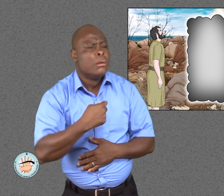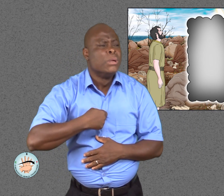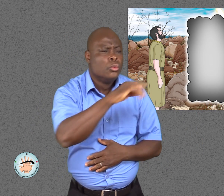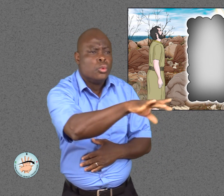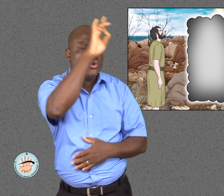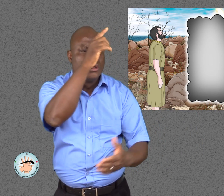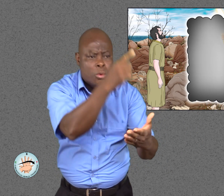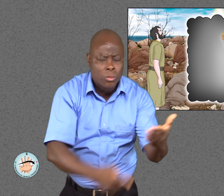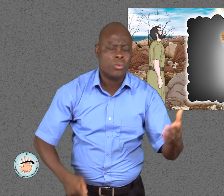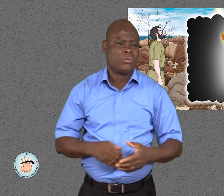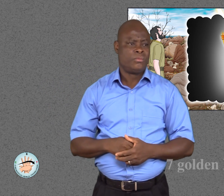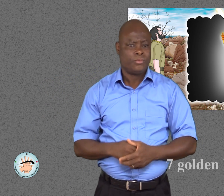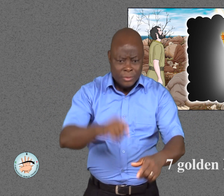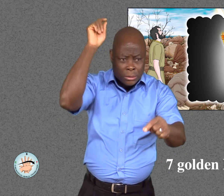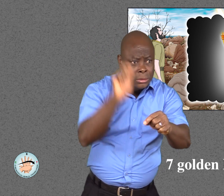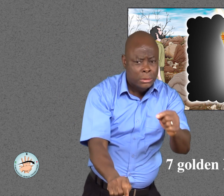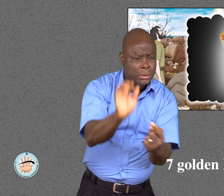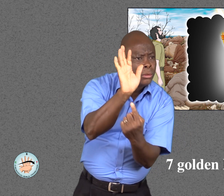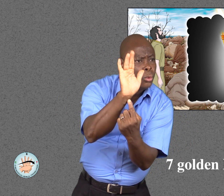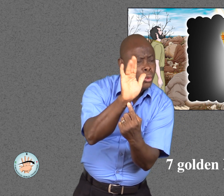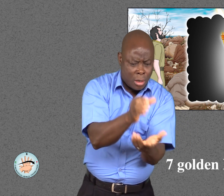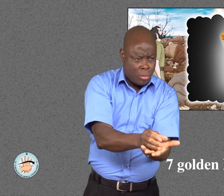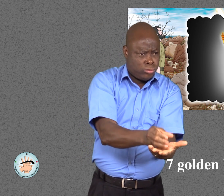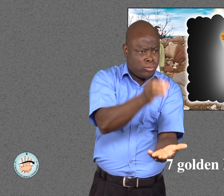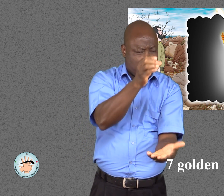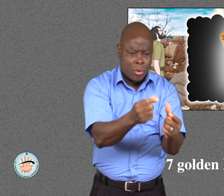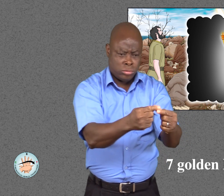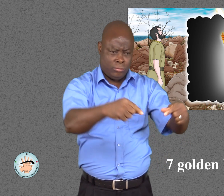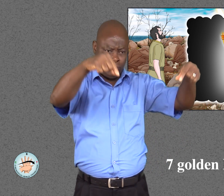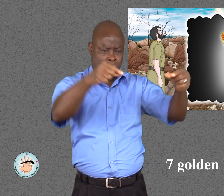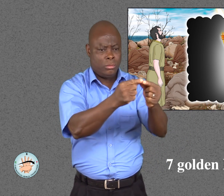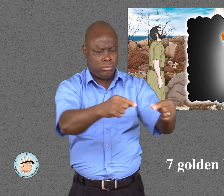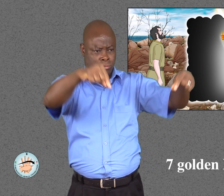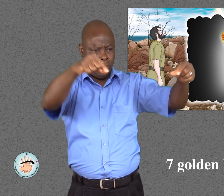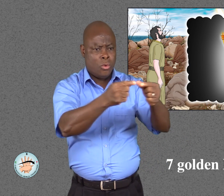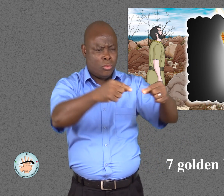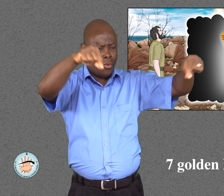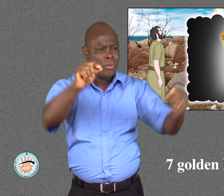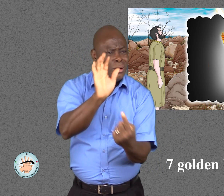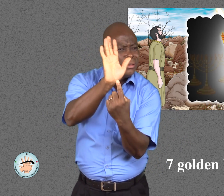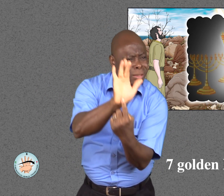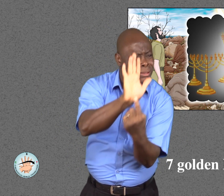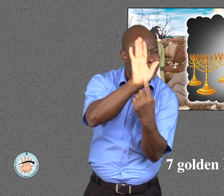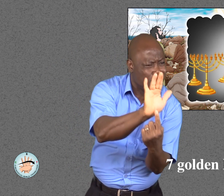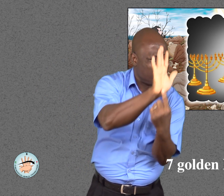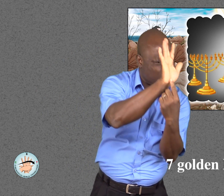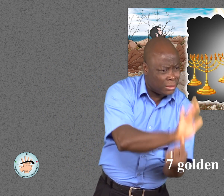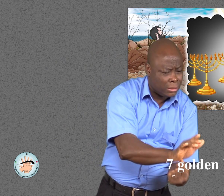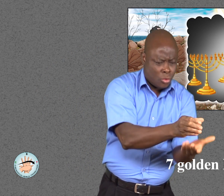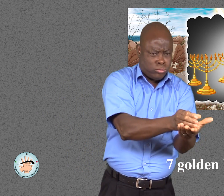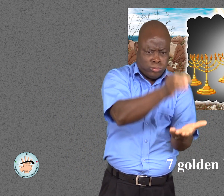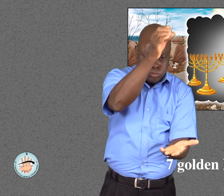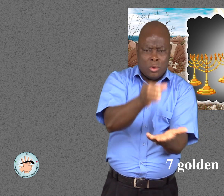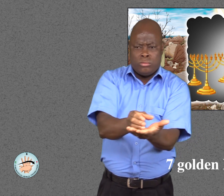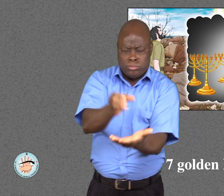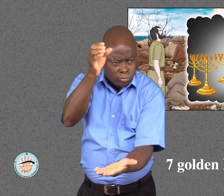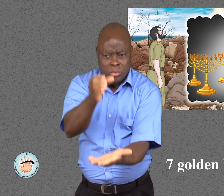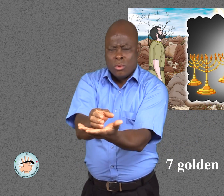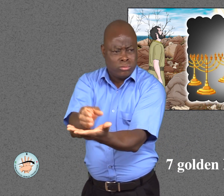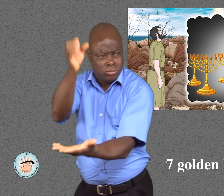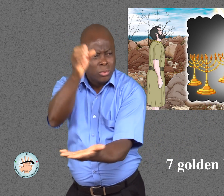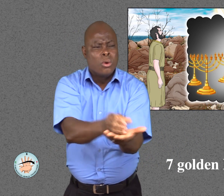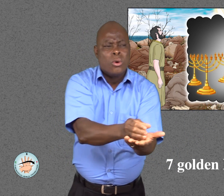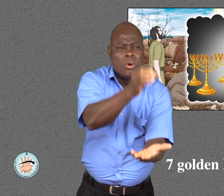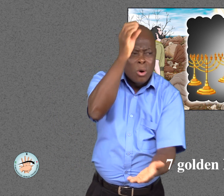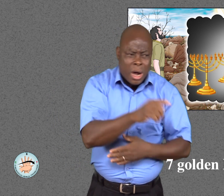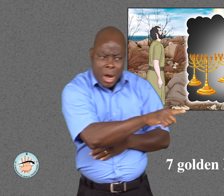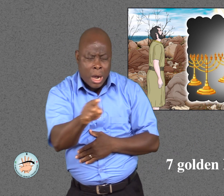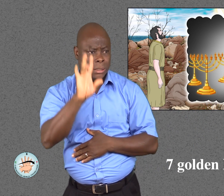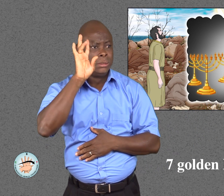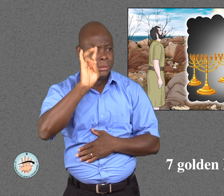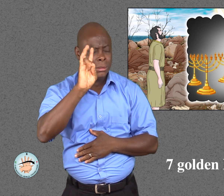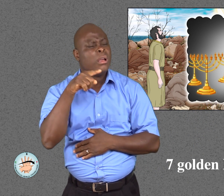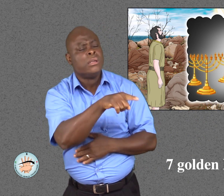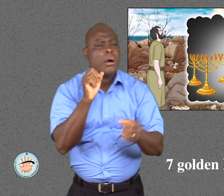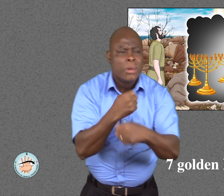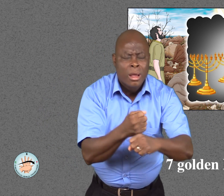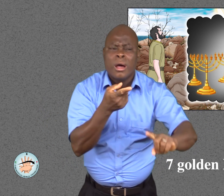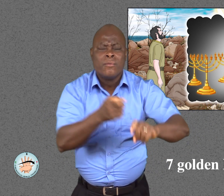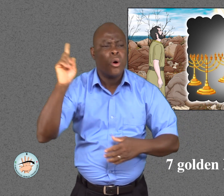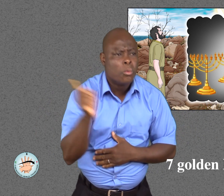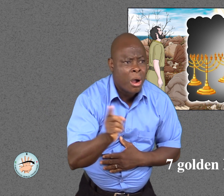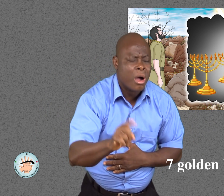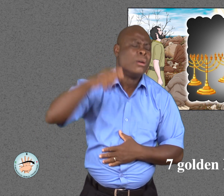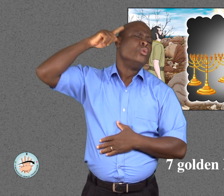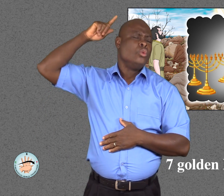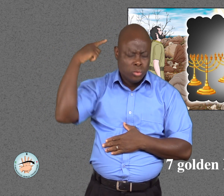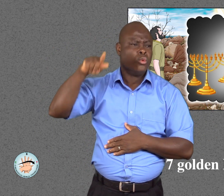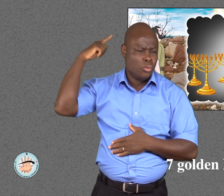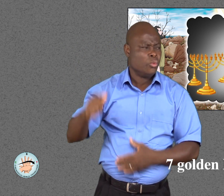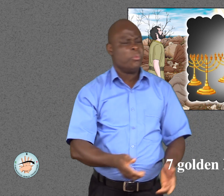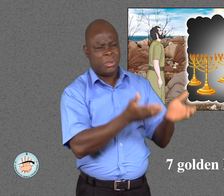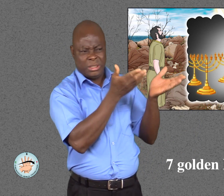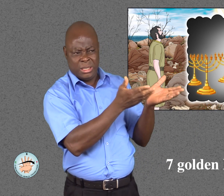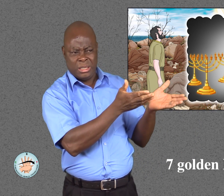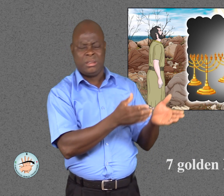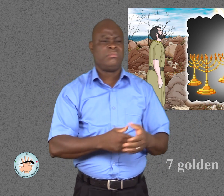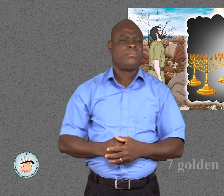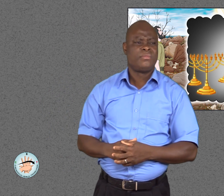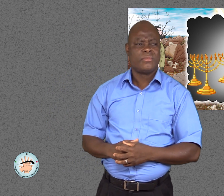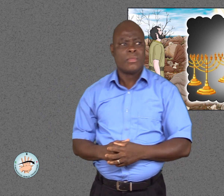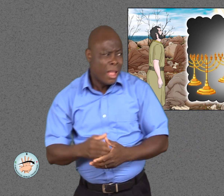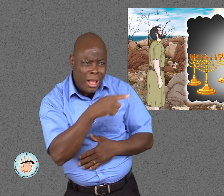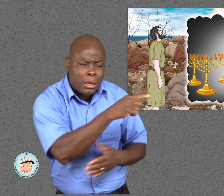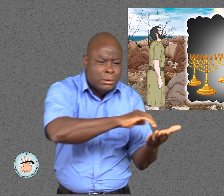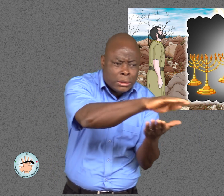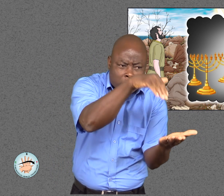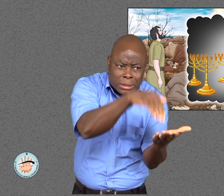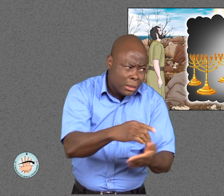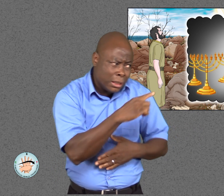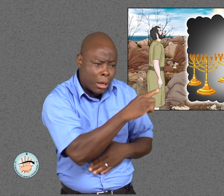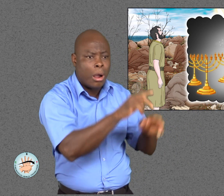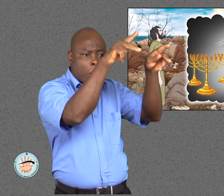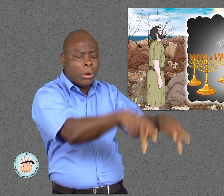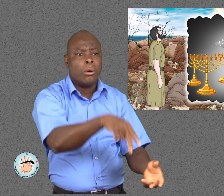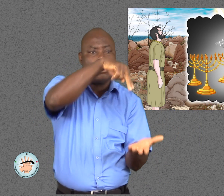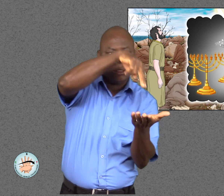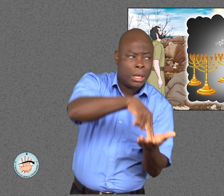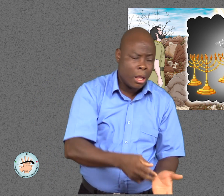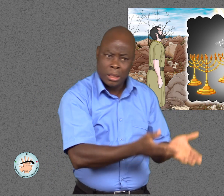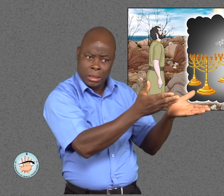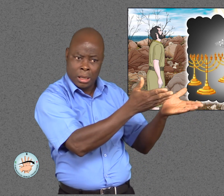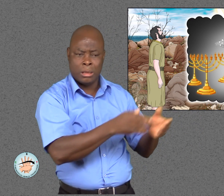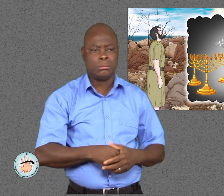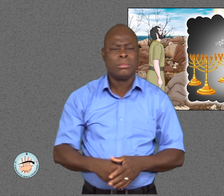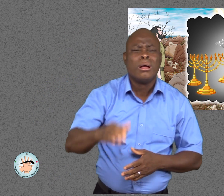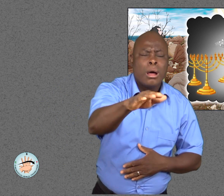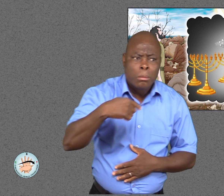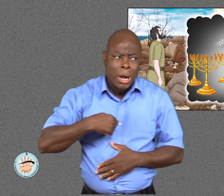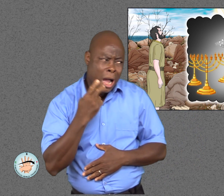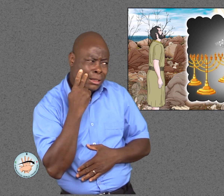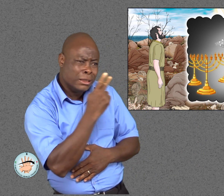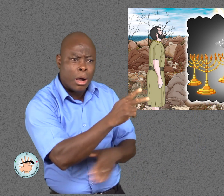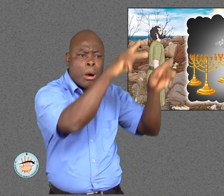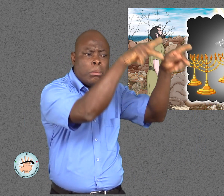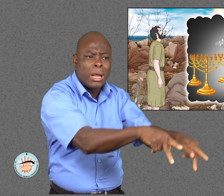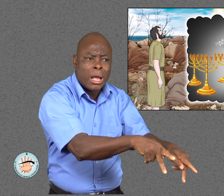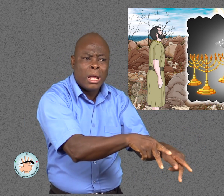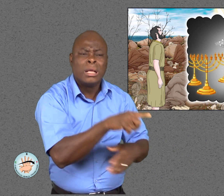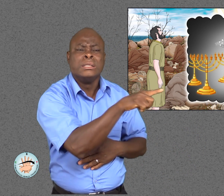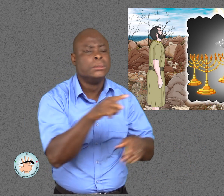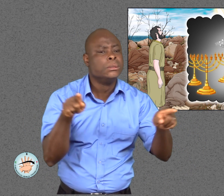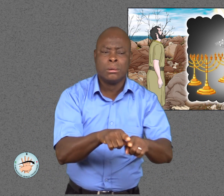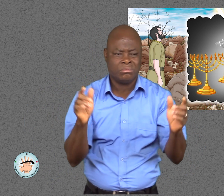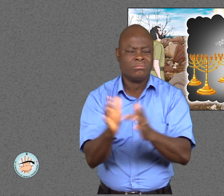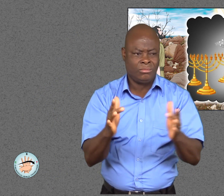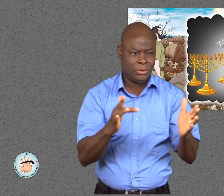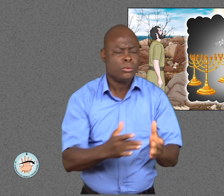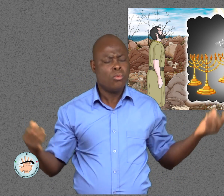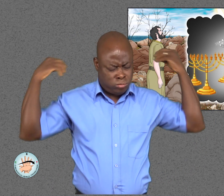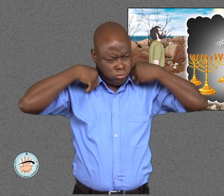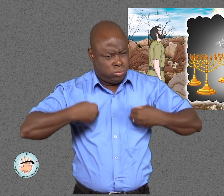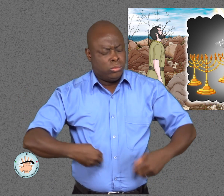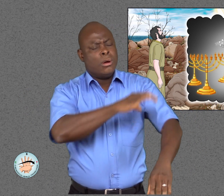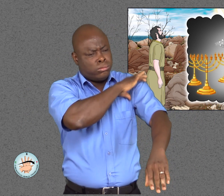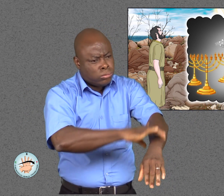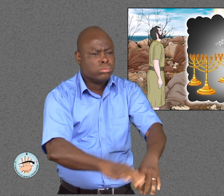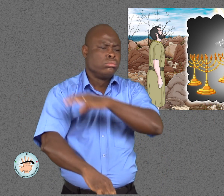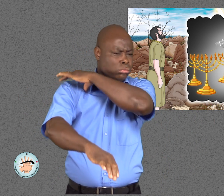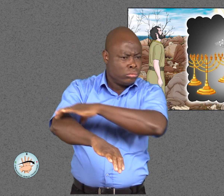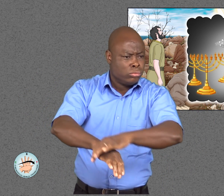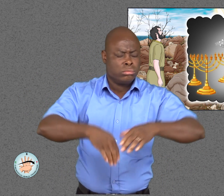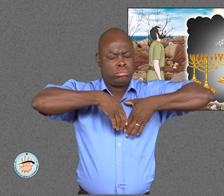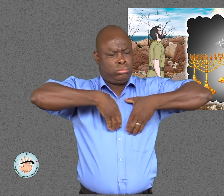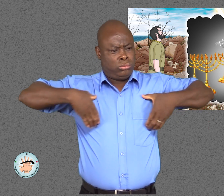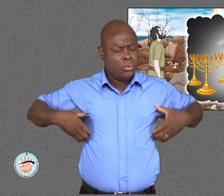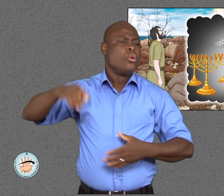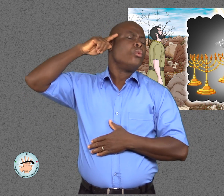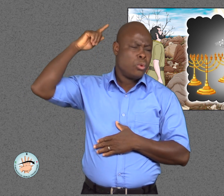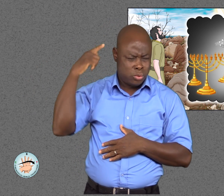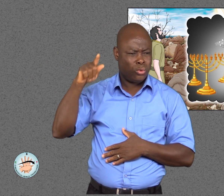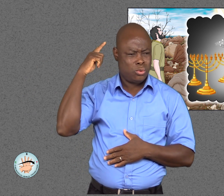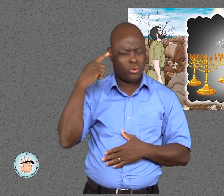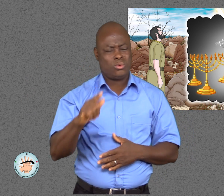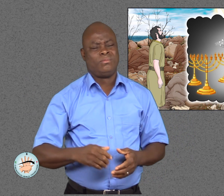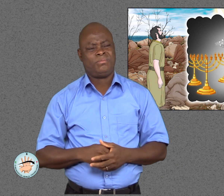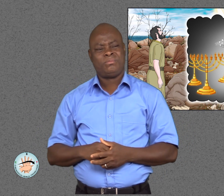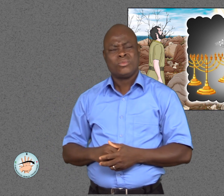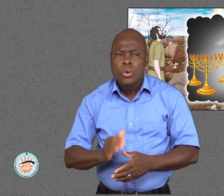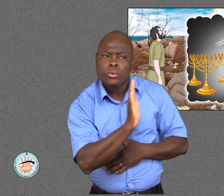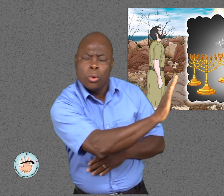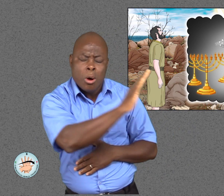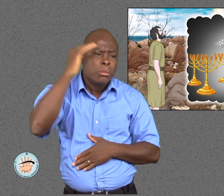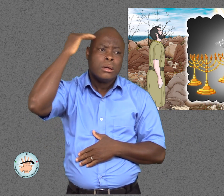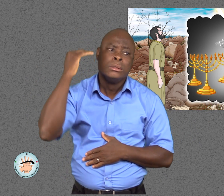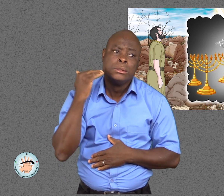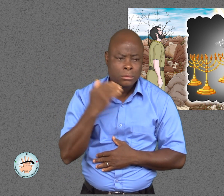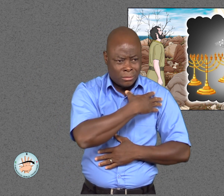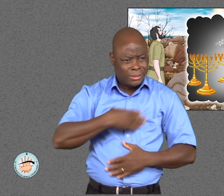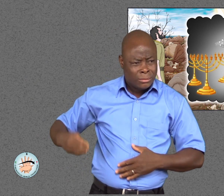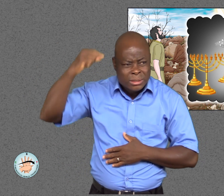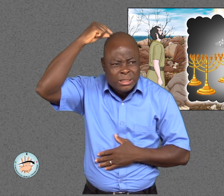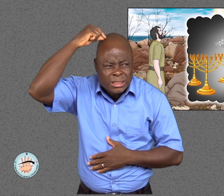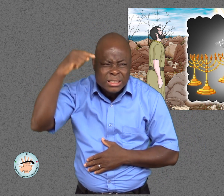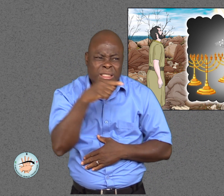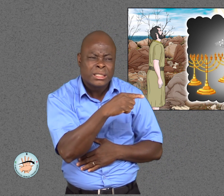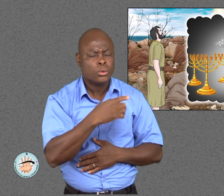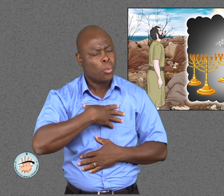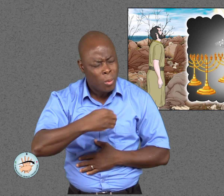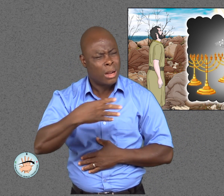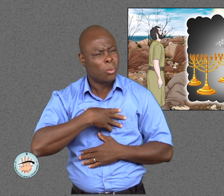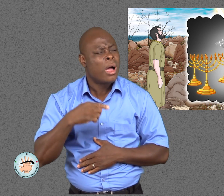And having turned, I saw seven golden lampstands, and among the lampstands was One like the Son of Man, dressed in a long robe, with a golden sash around His chest.